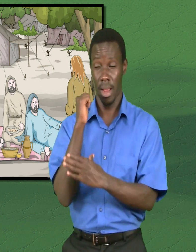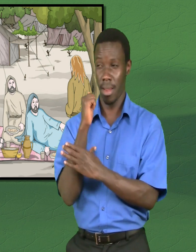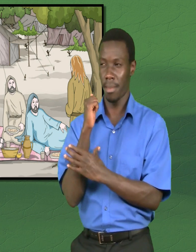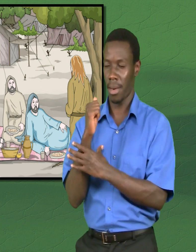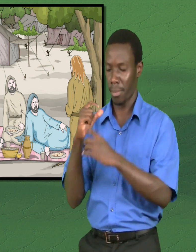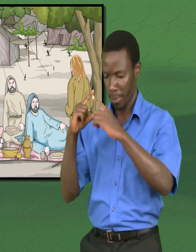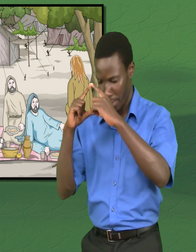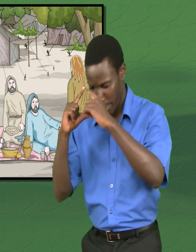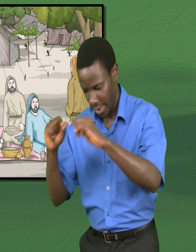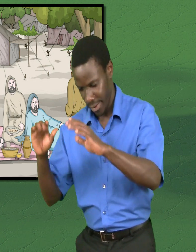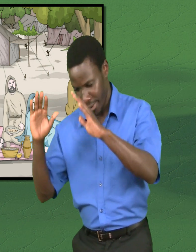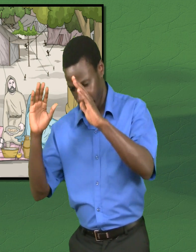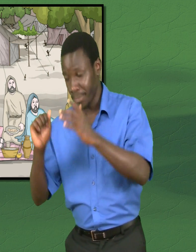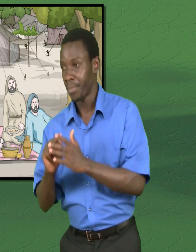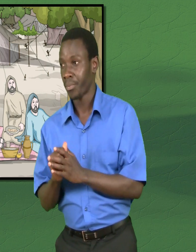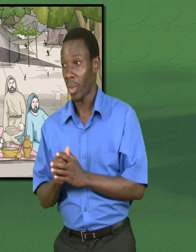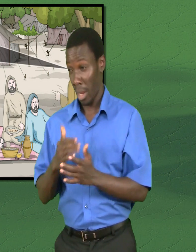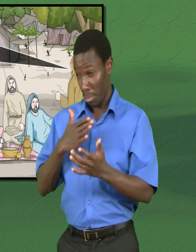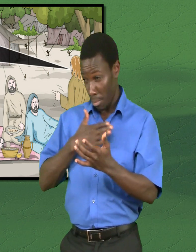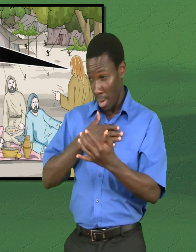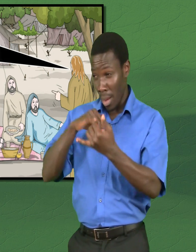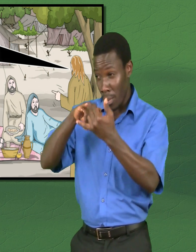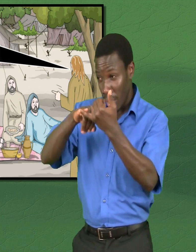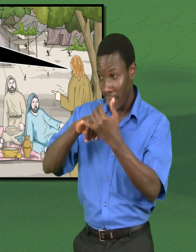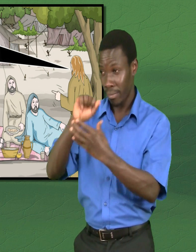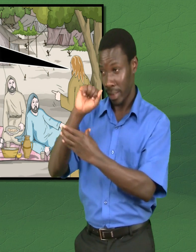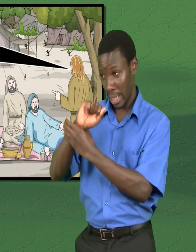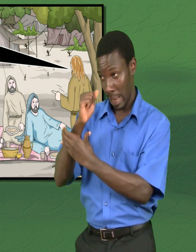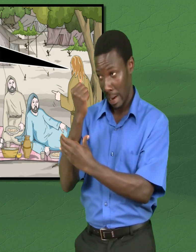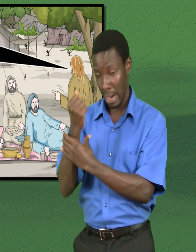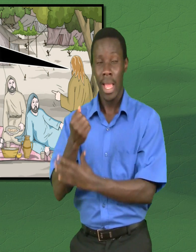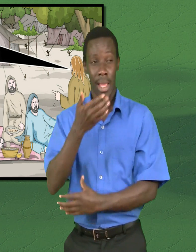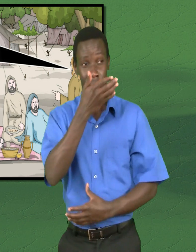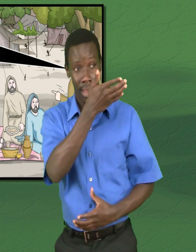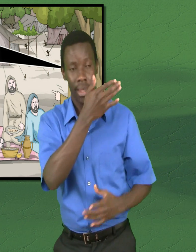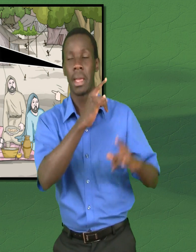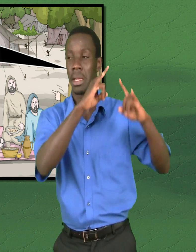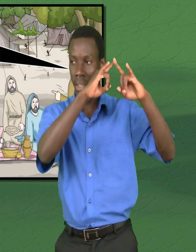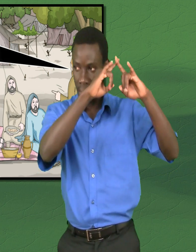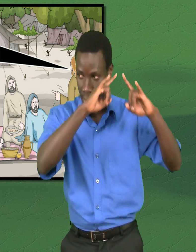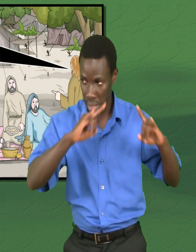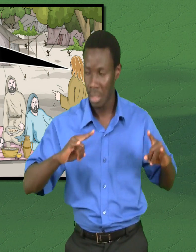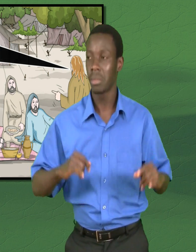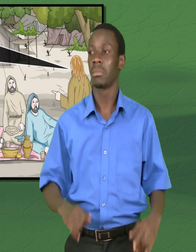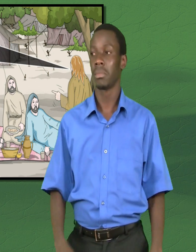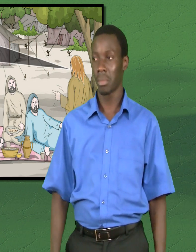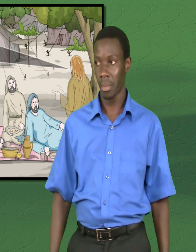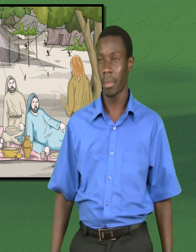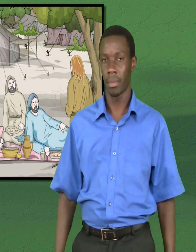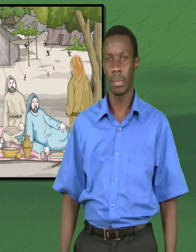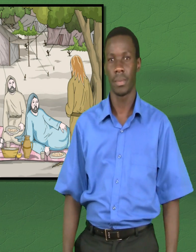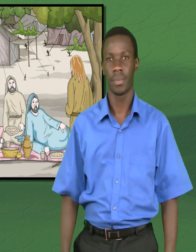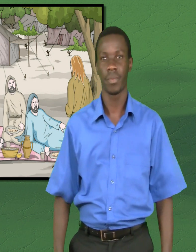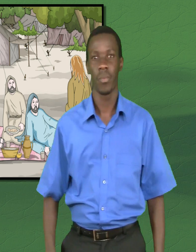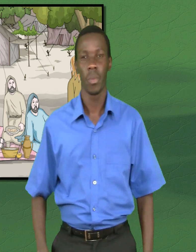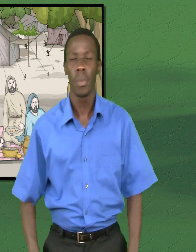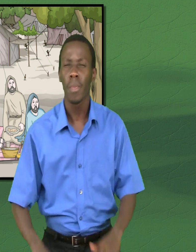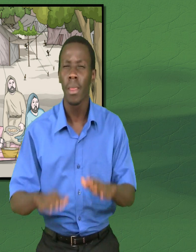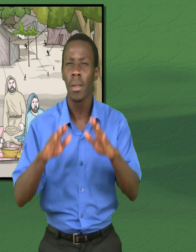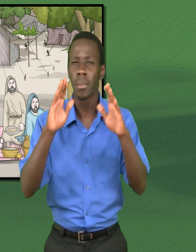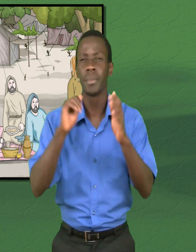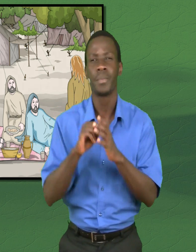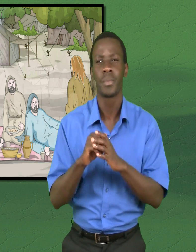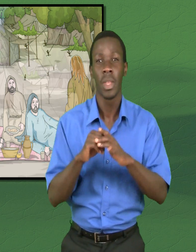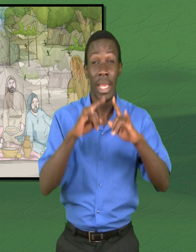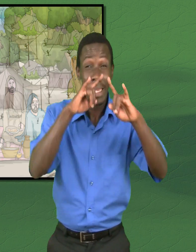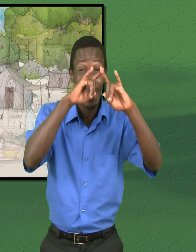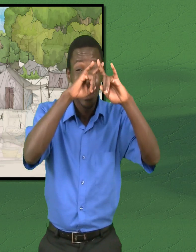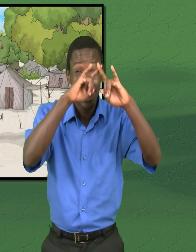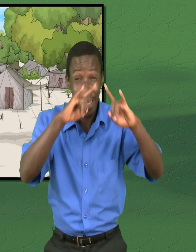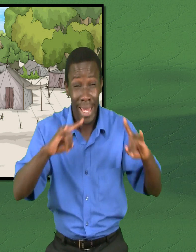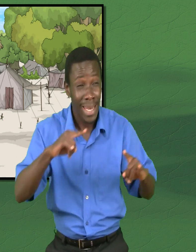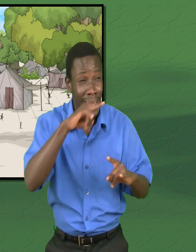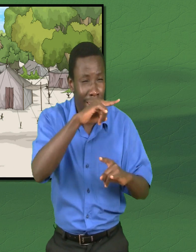“There, in the tent,” he replied.